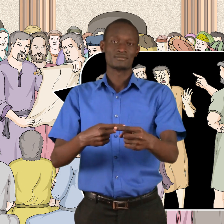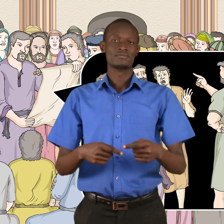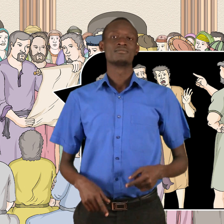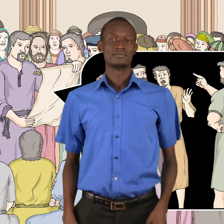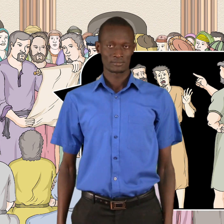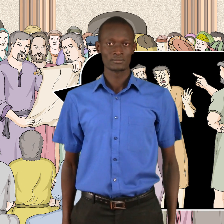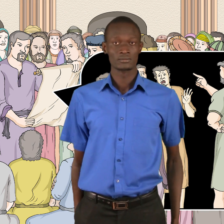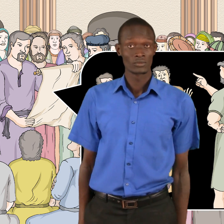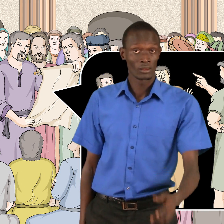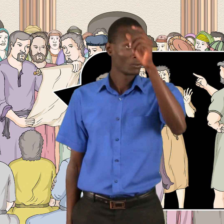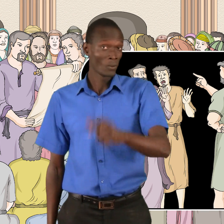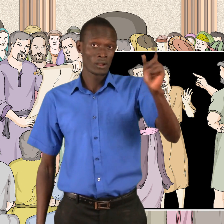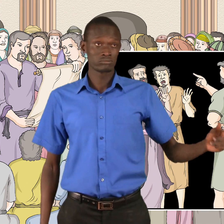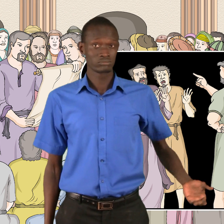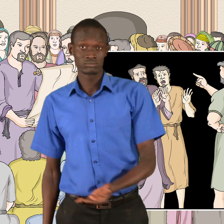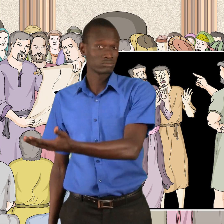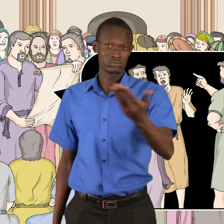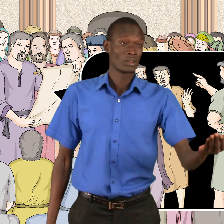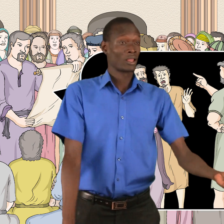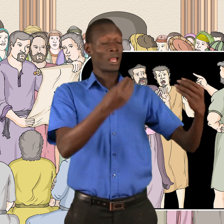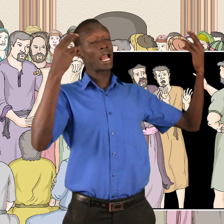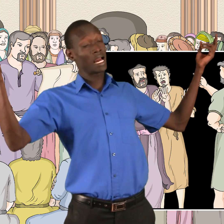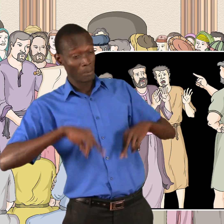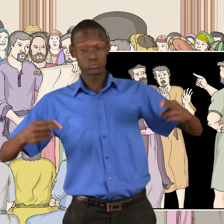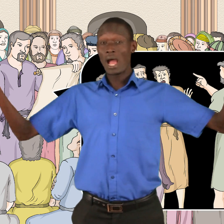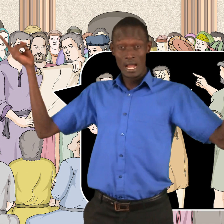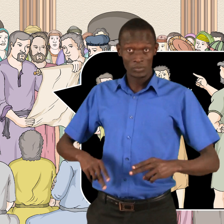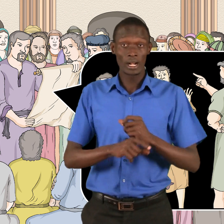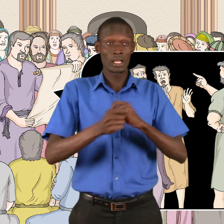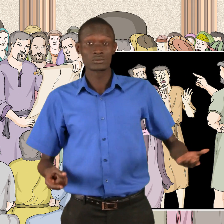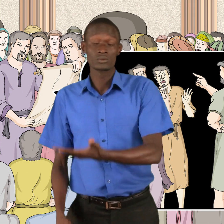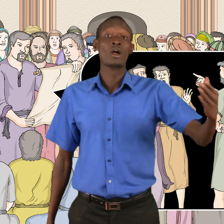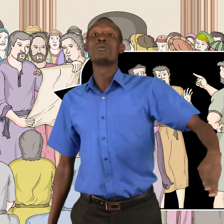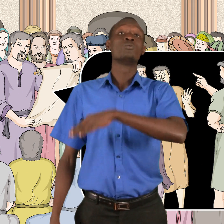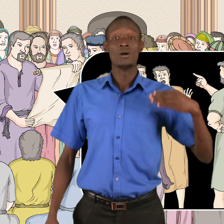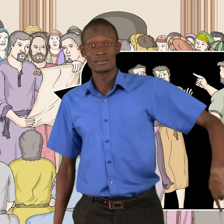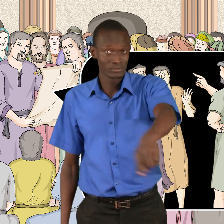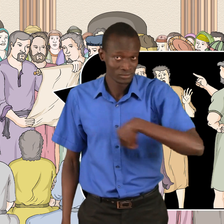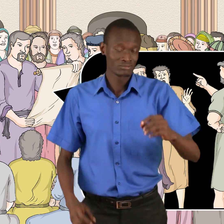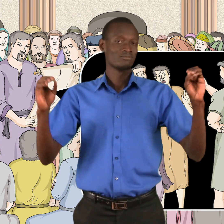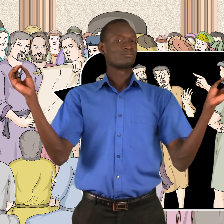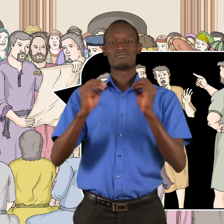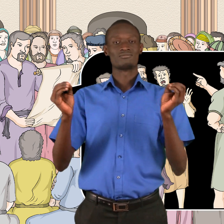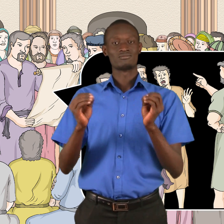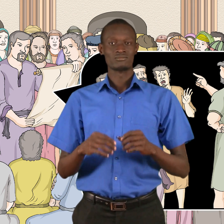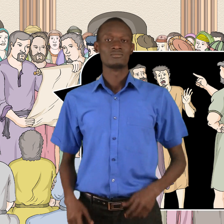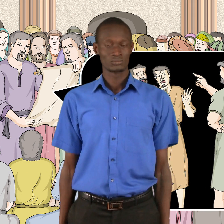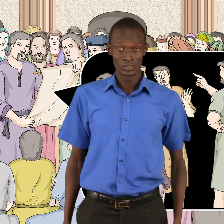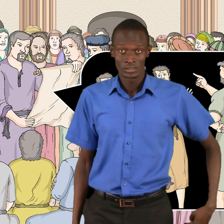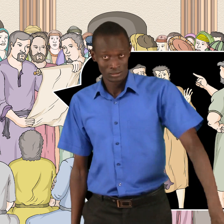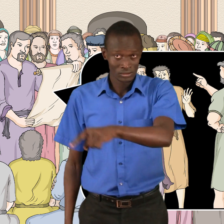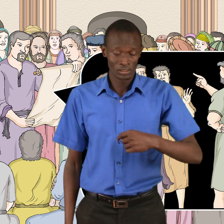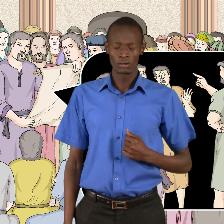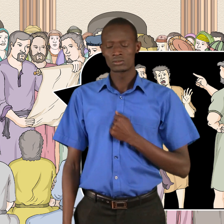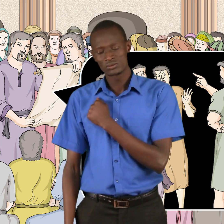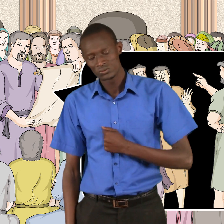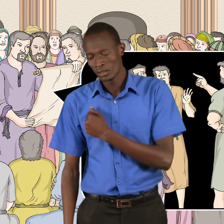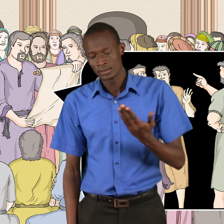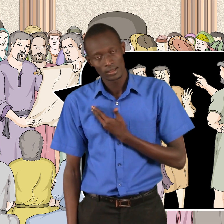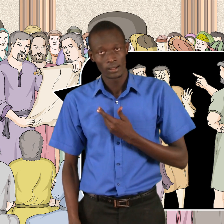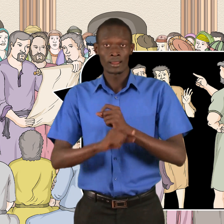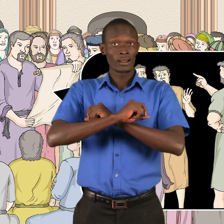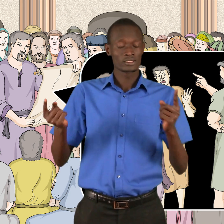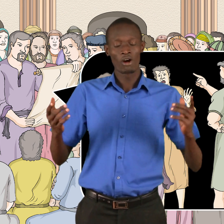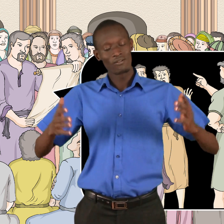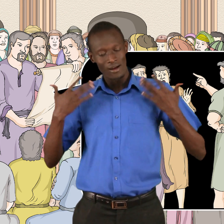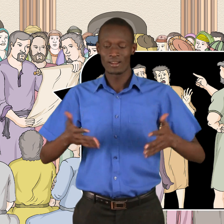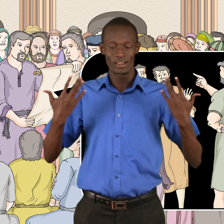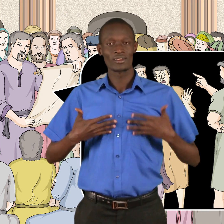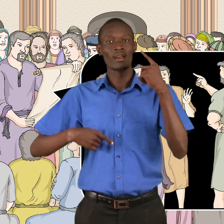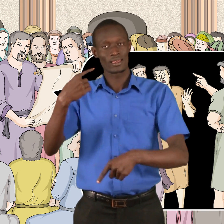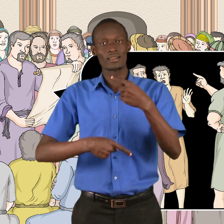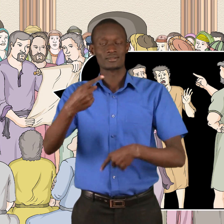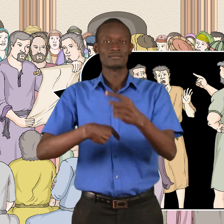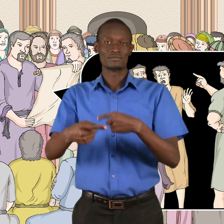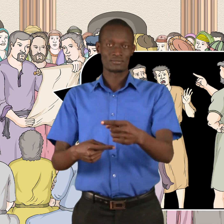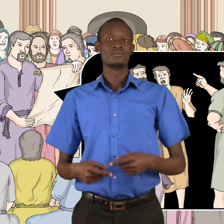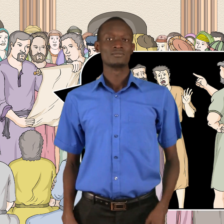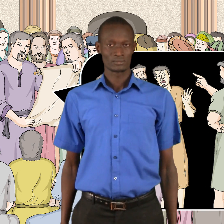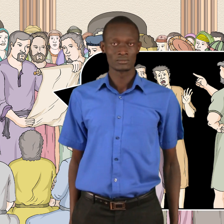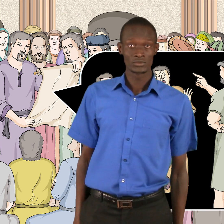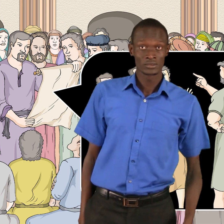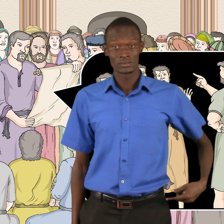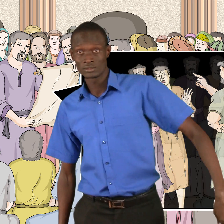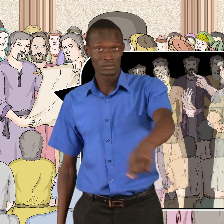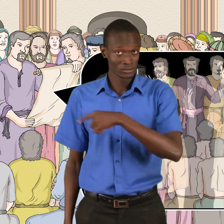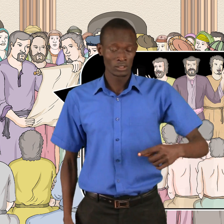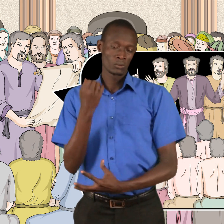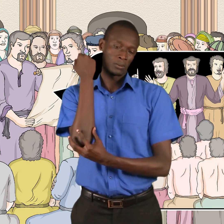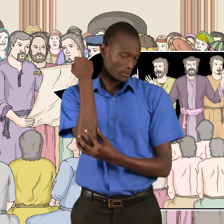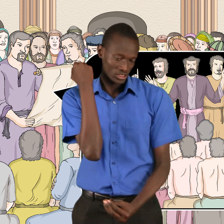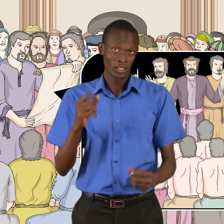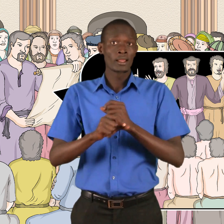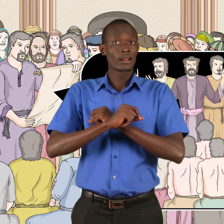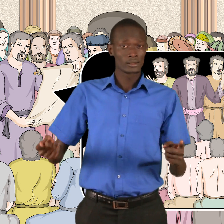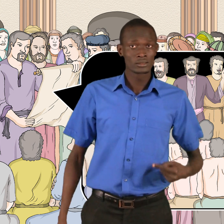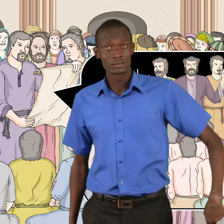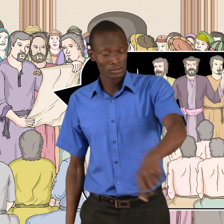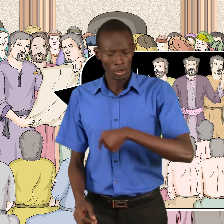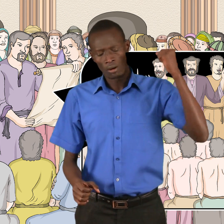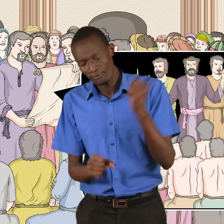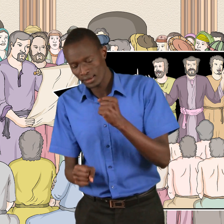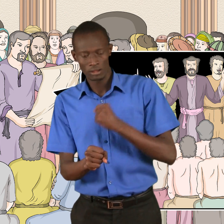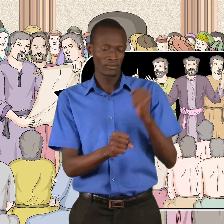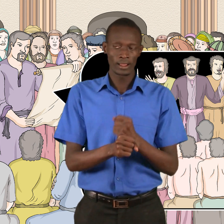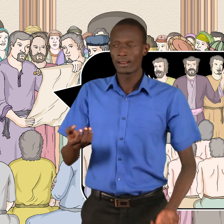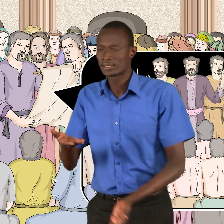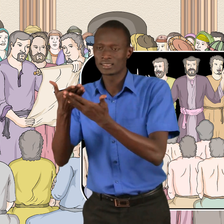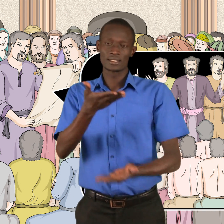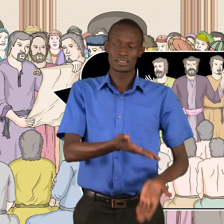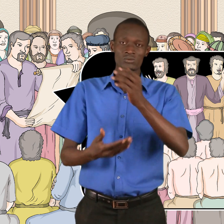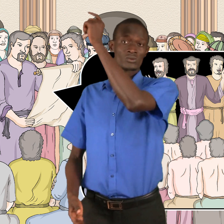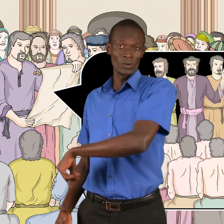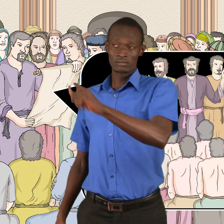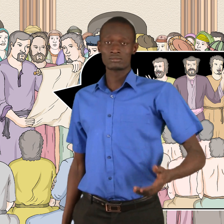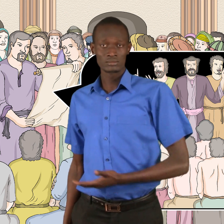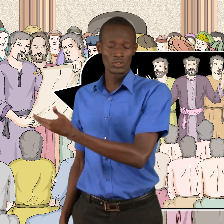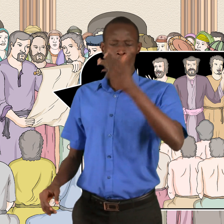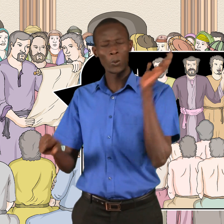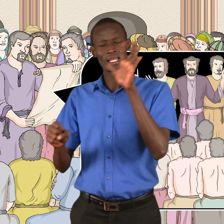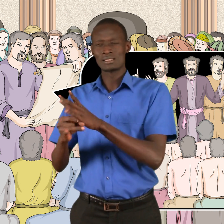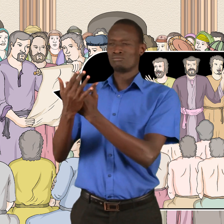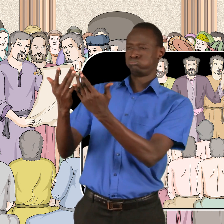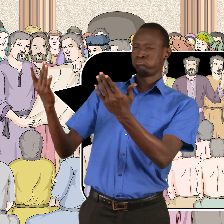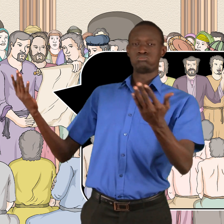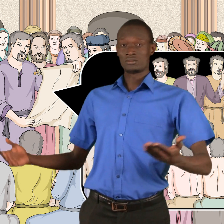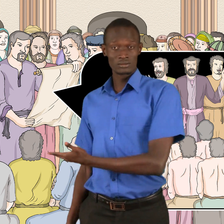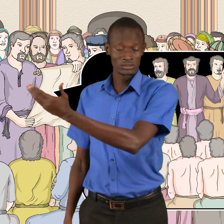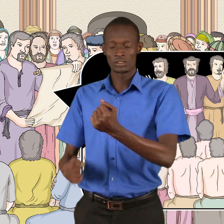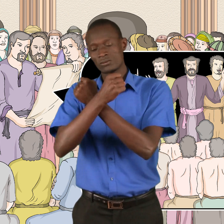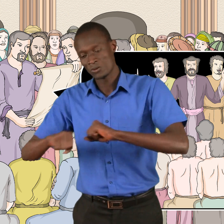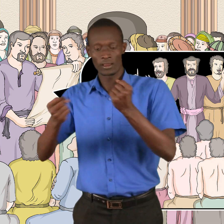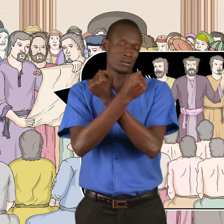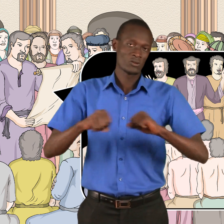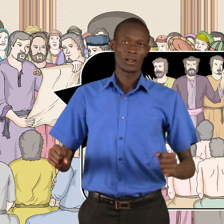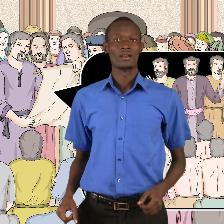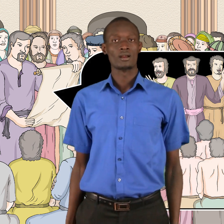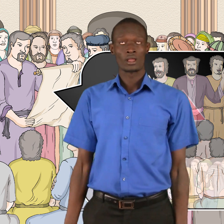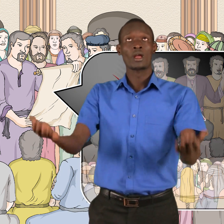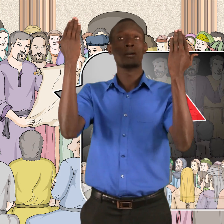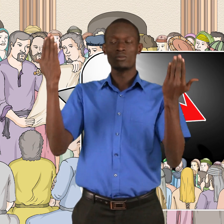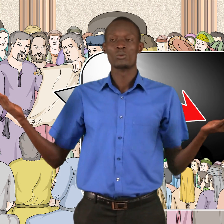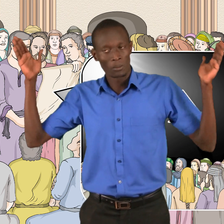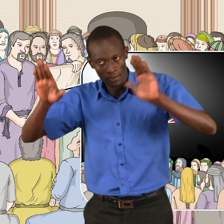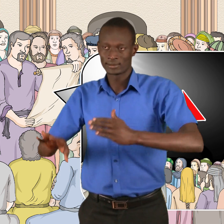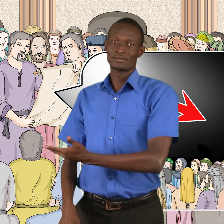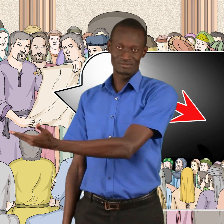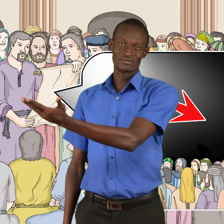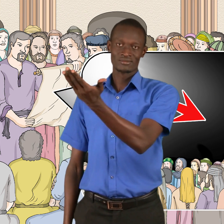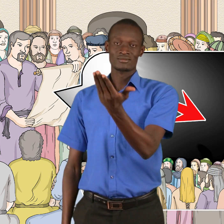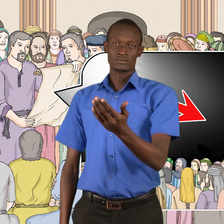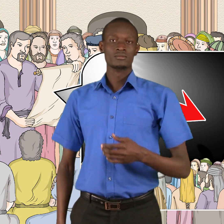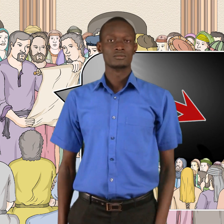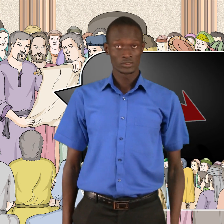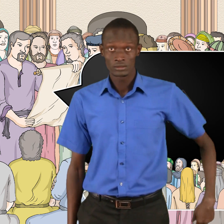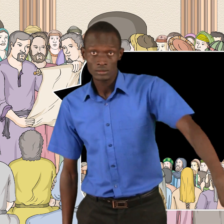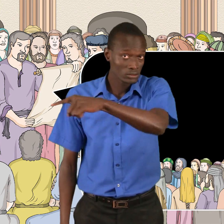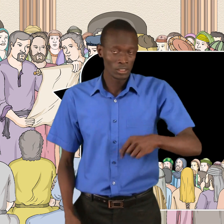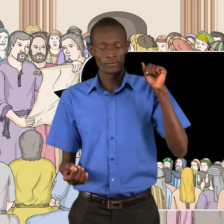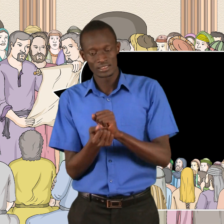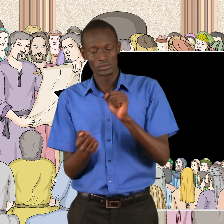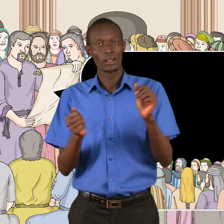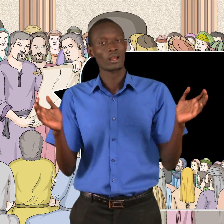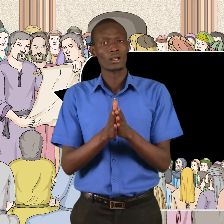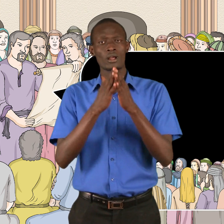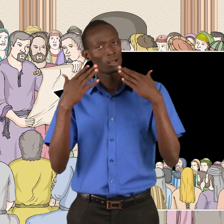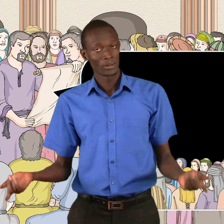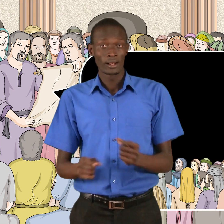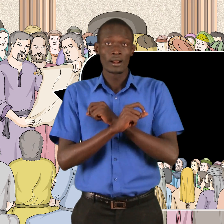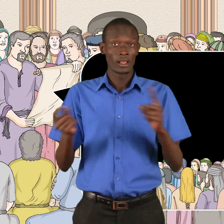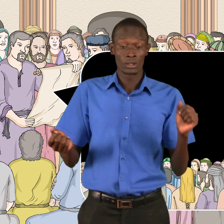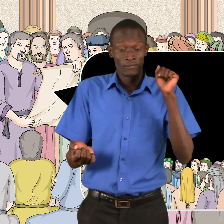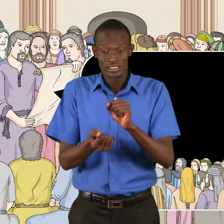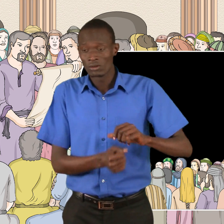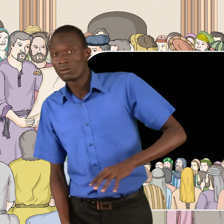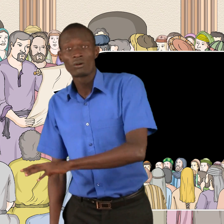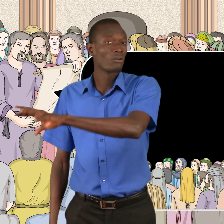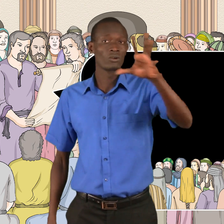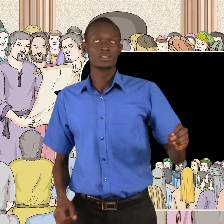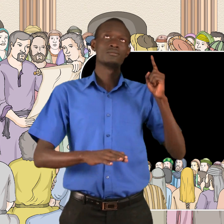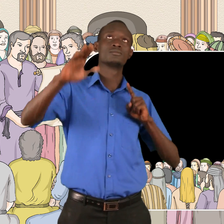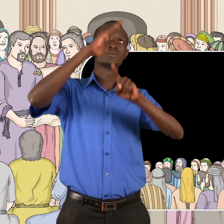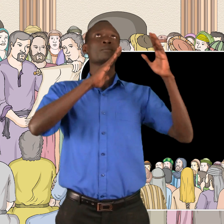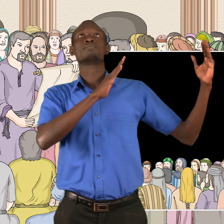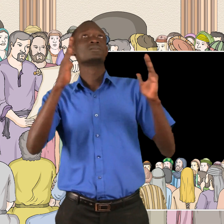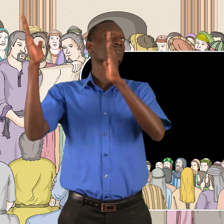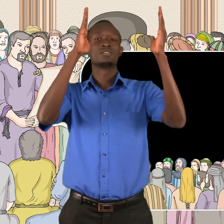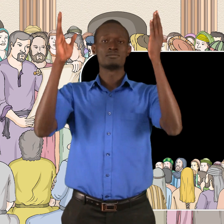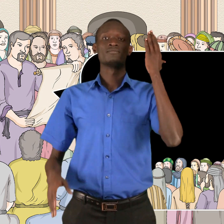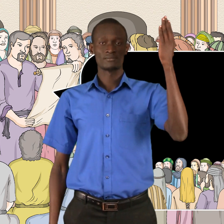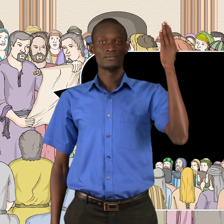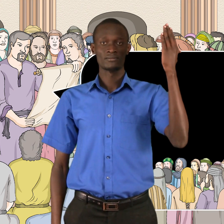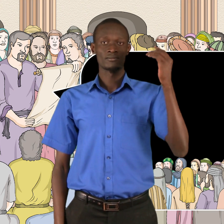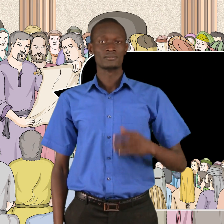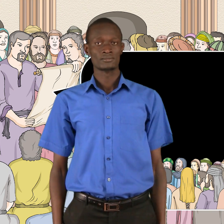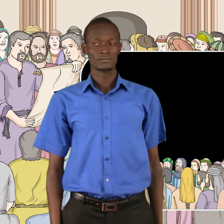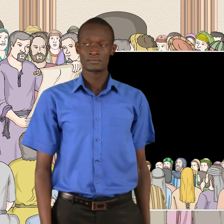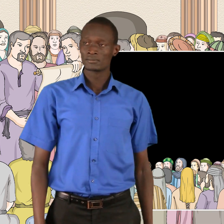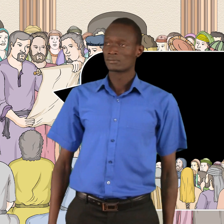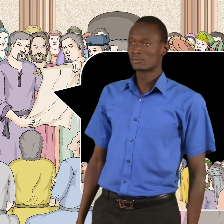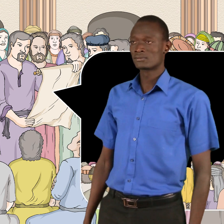sorrowful, yet always rejoicing; poor, yet making many rich; having nothing, and yet possessing everything.